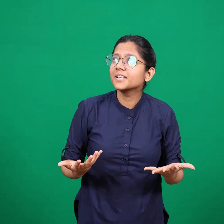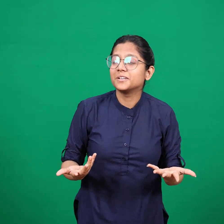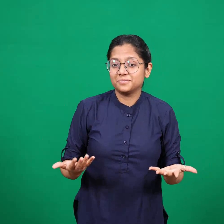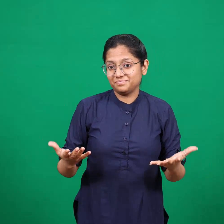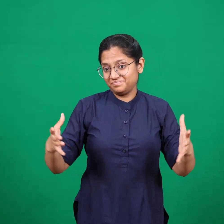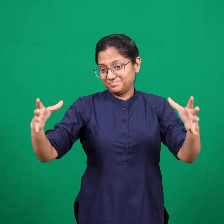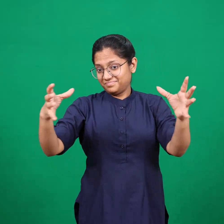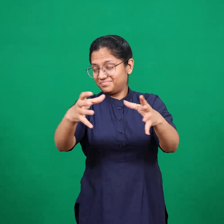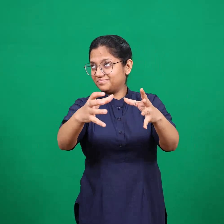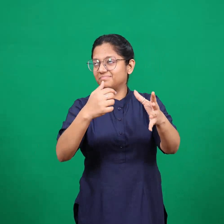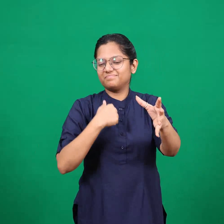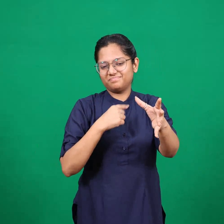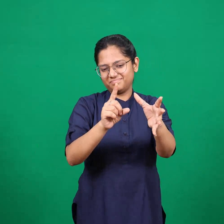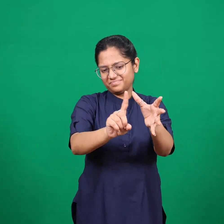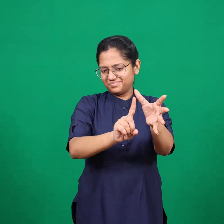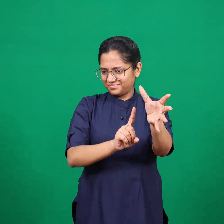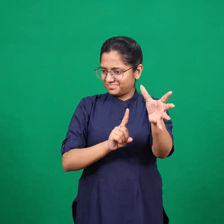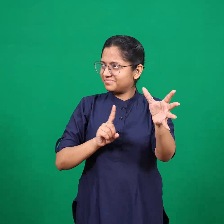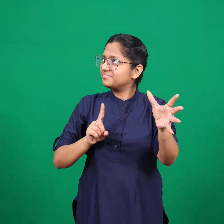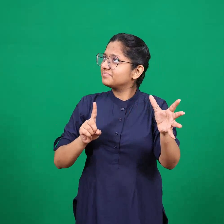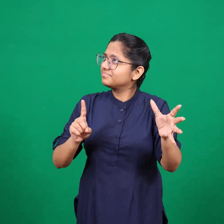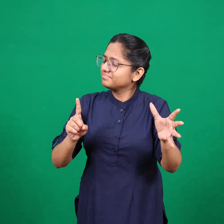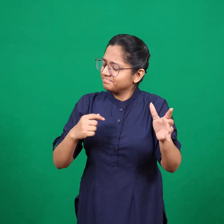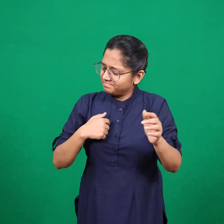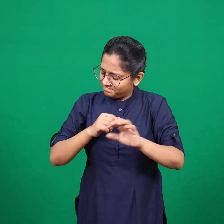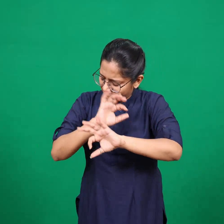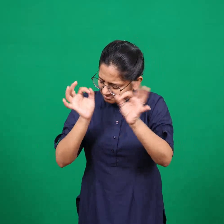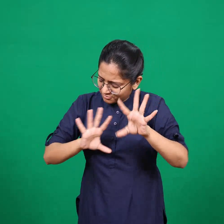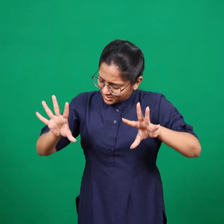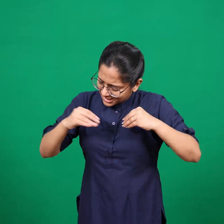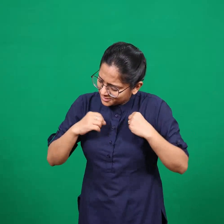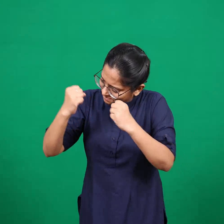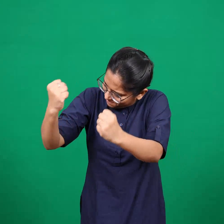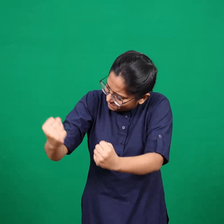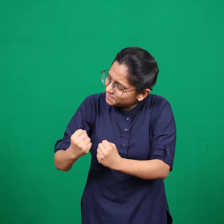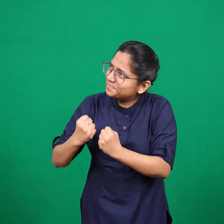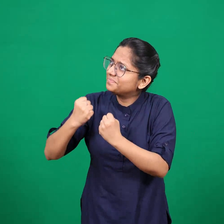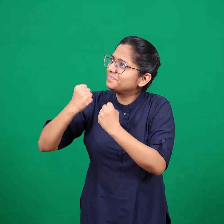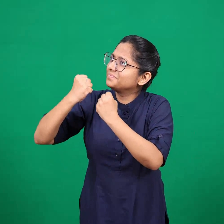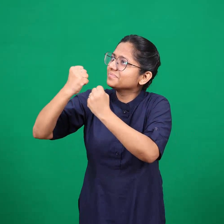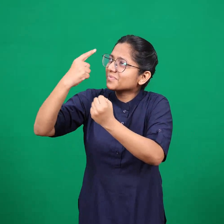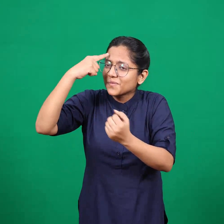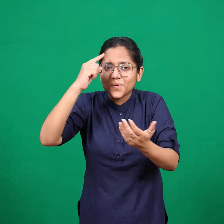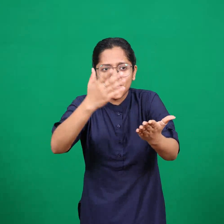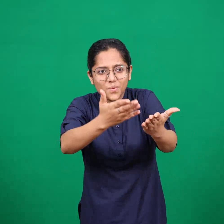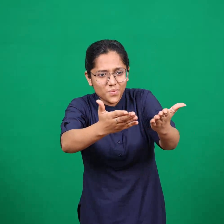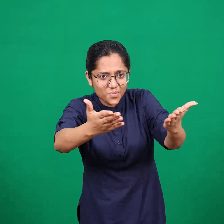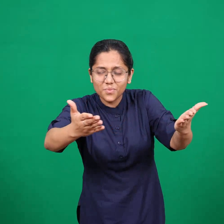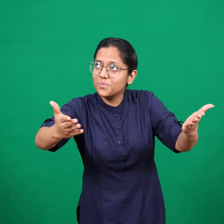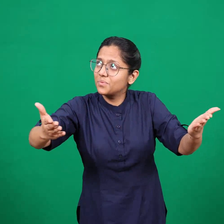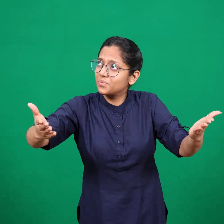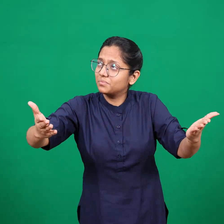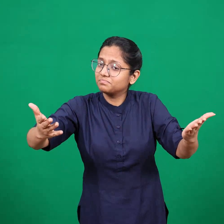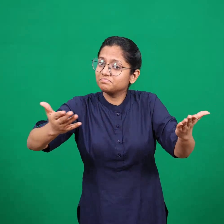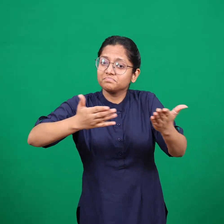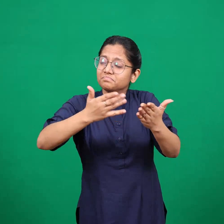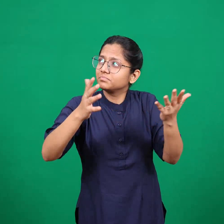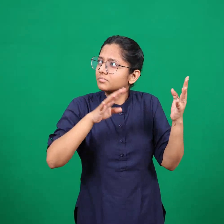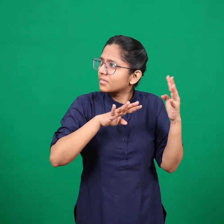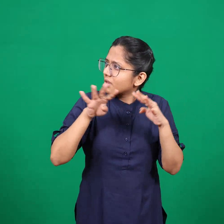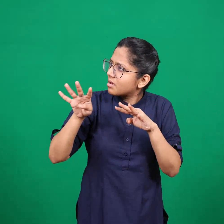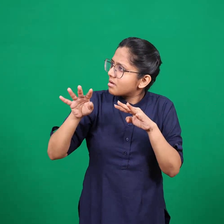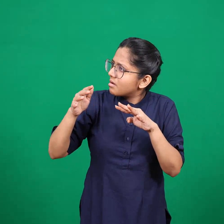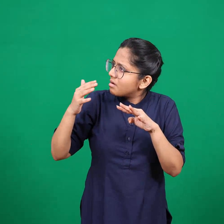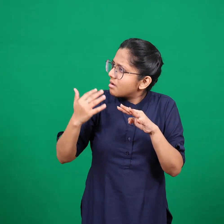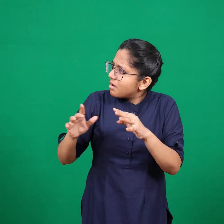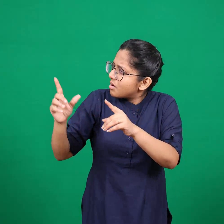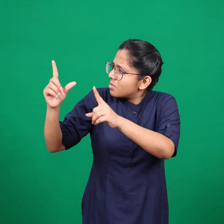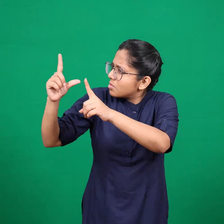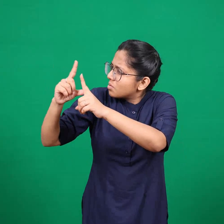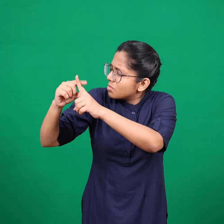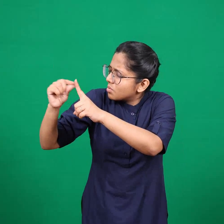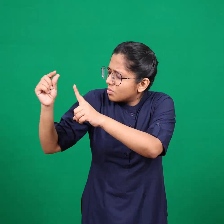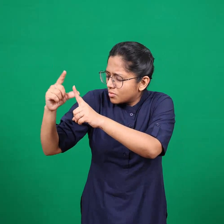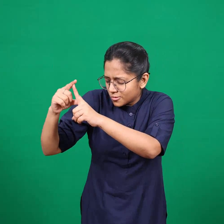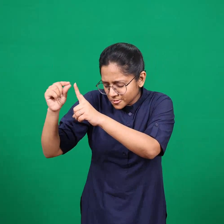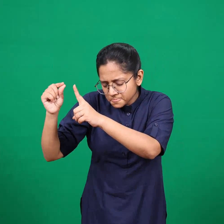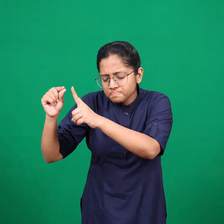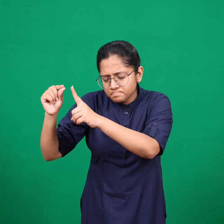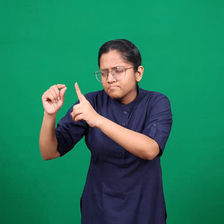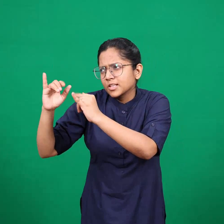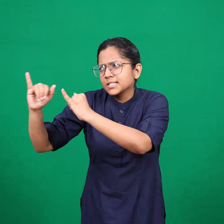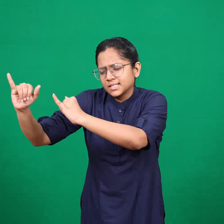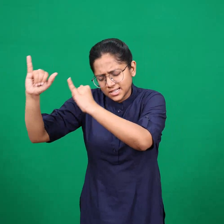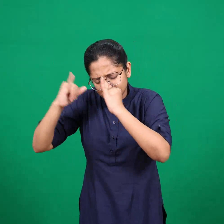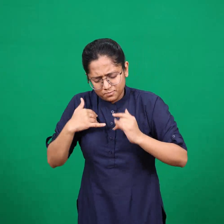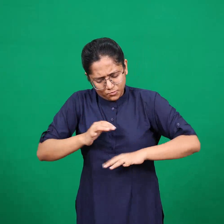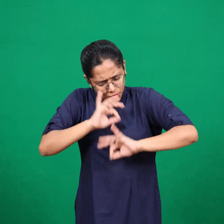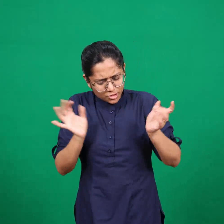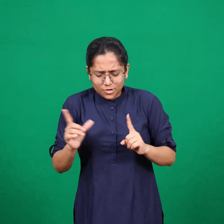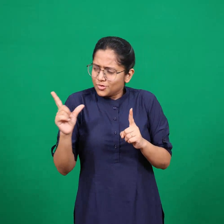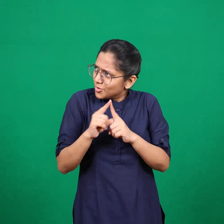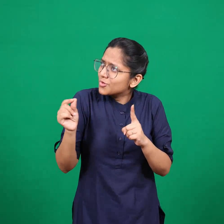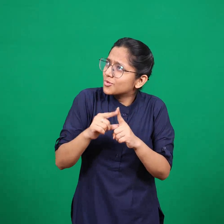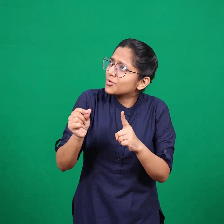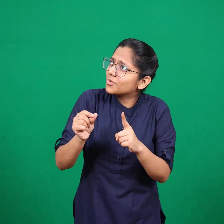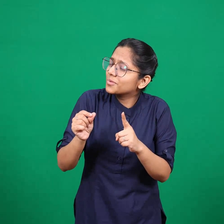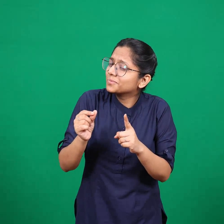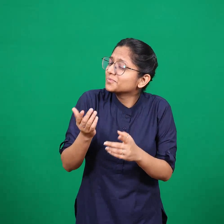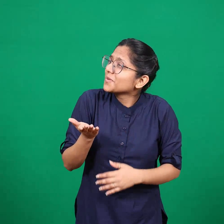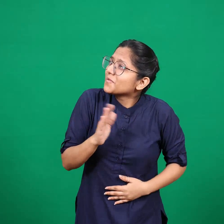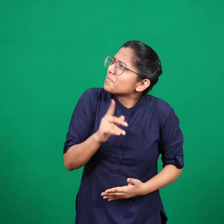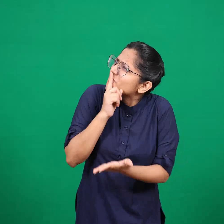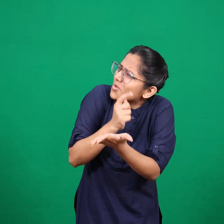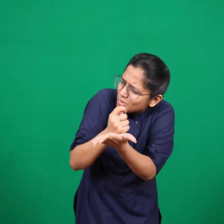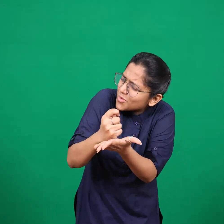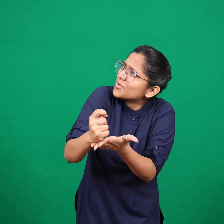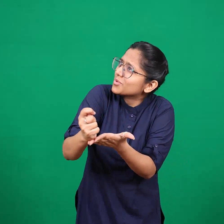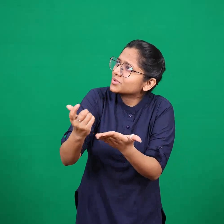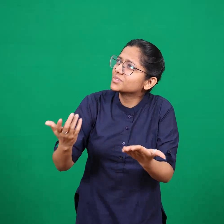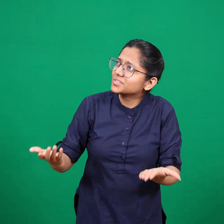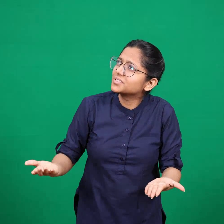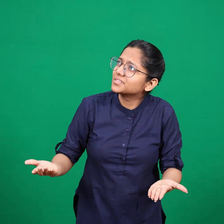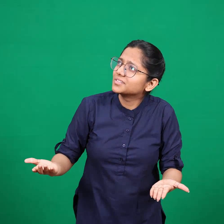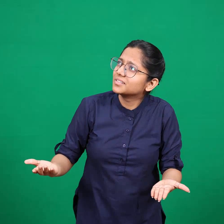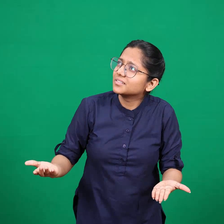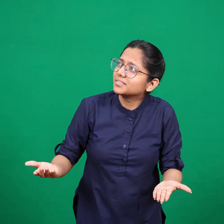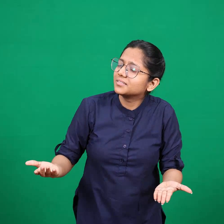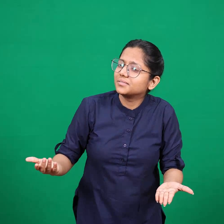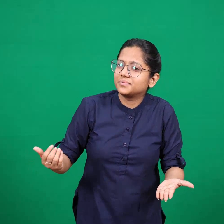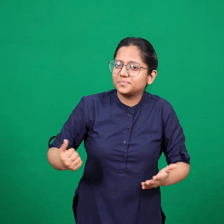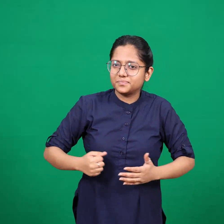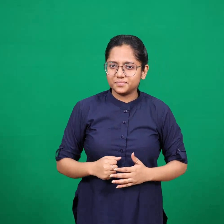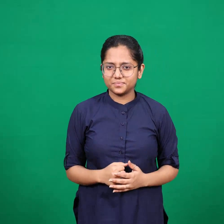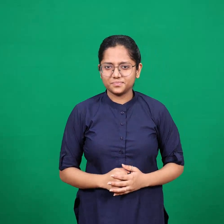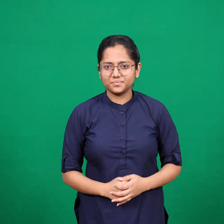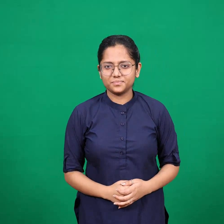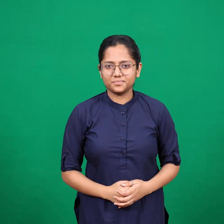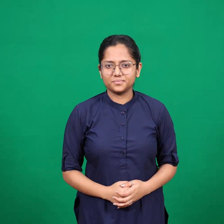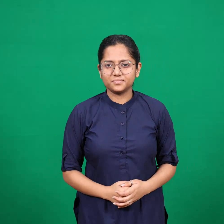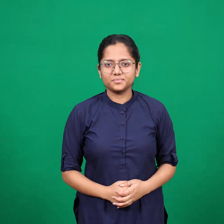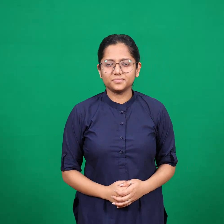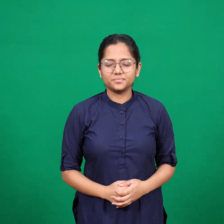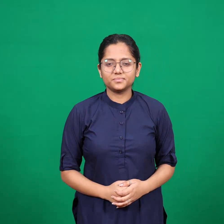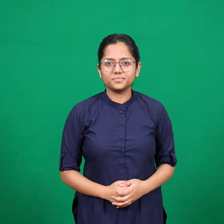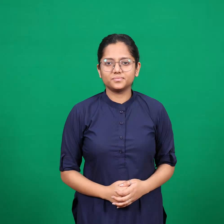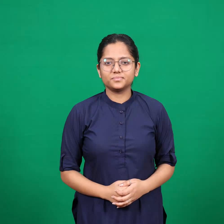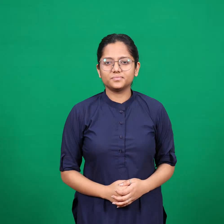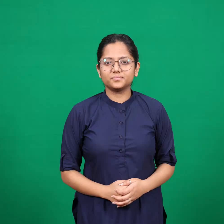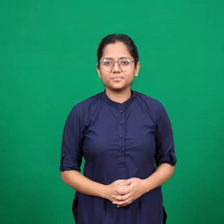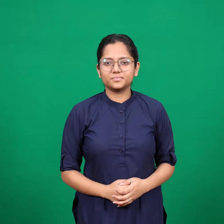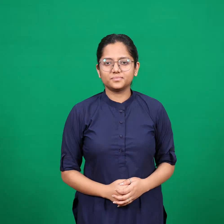For them I sanctify Myself, so that they too may be sanctified by the truth.